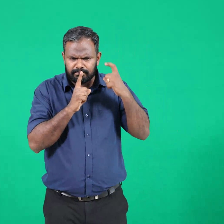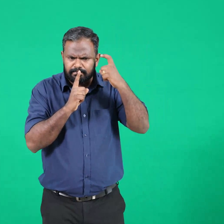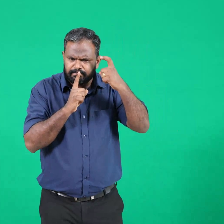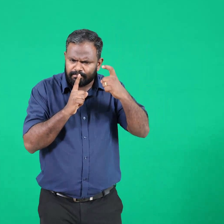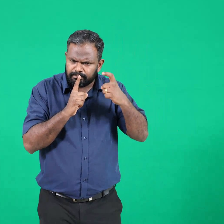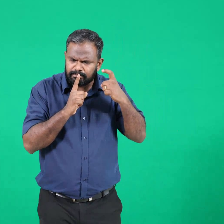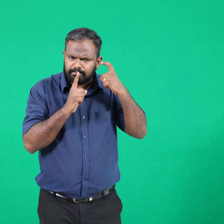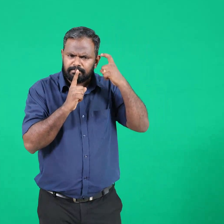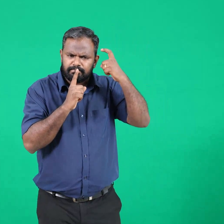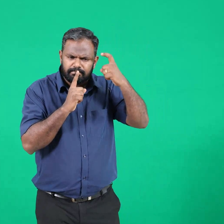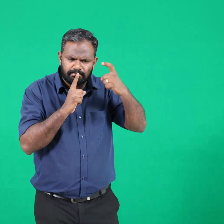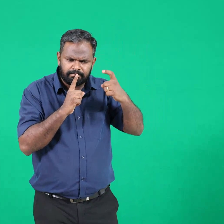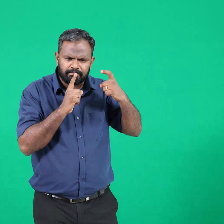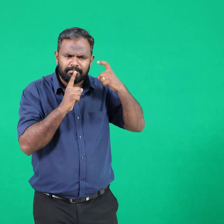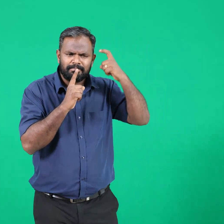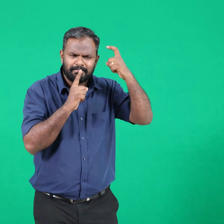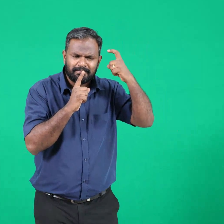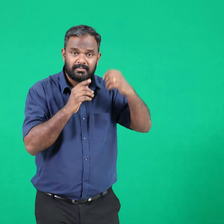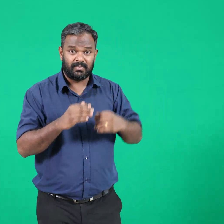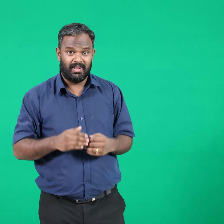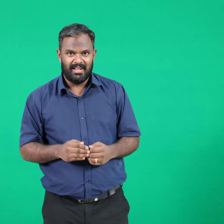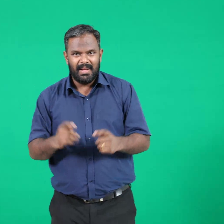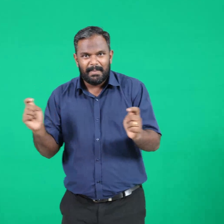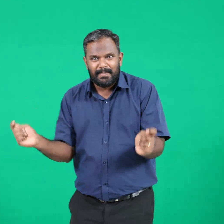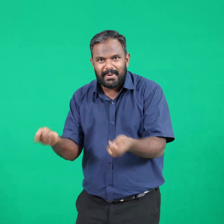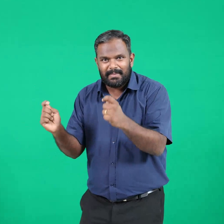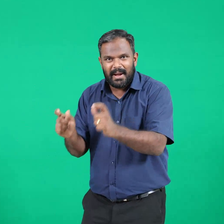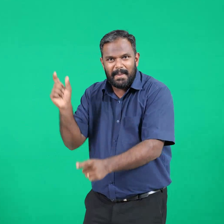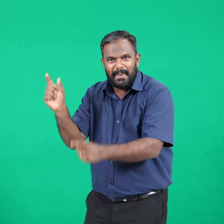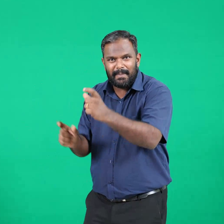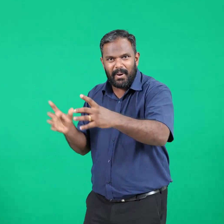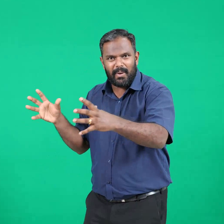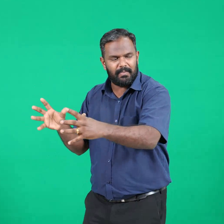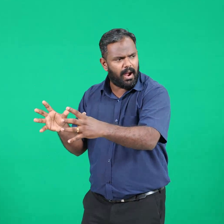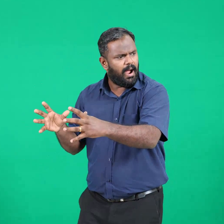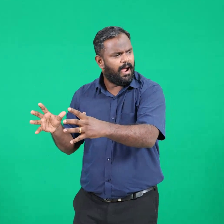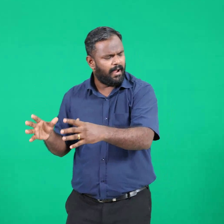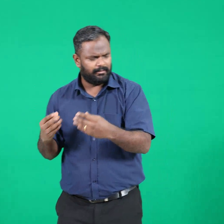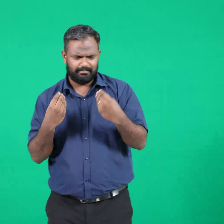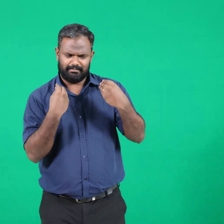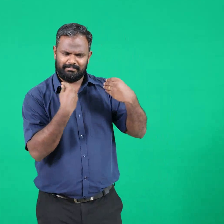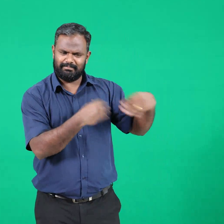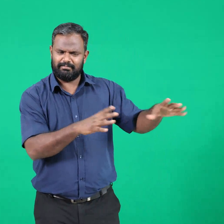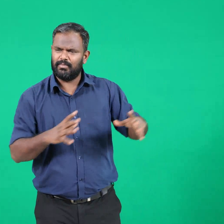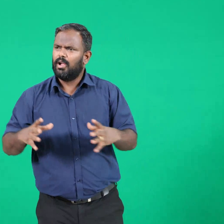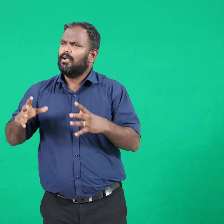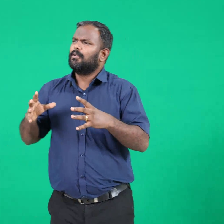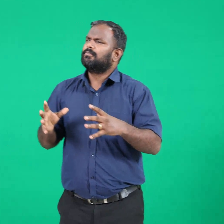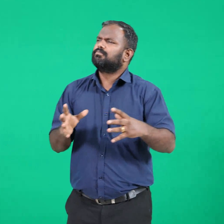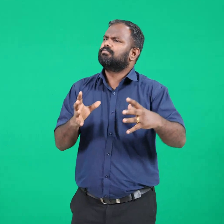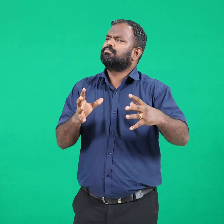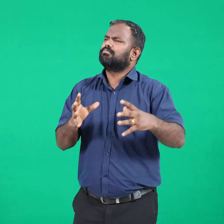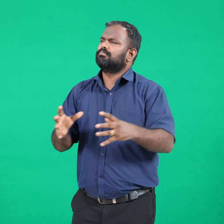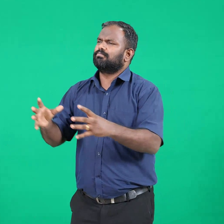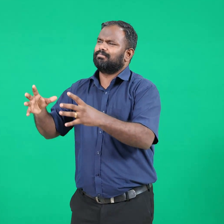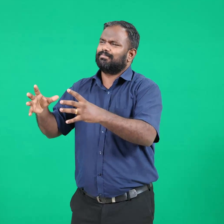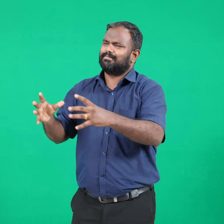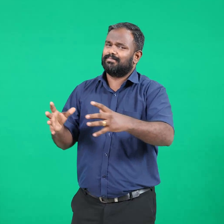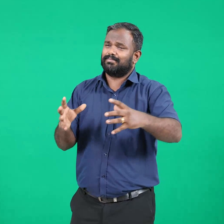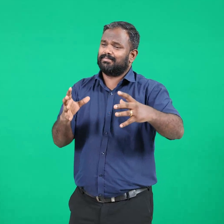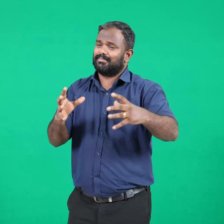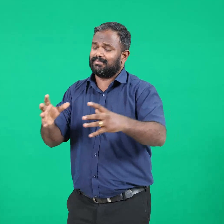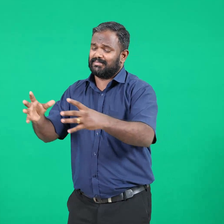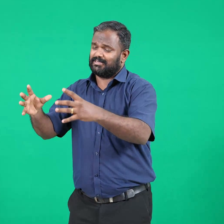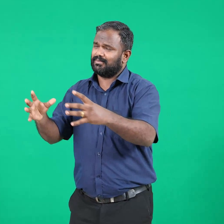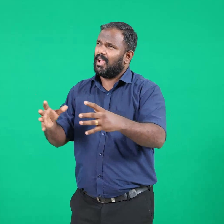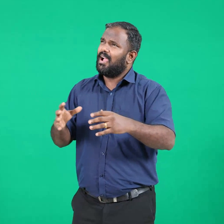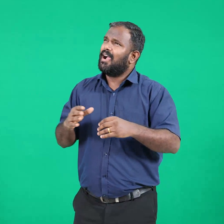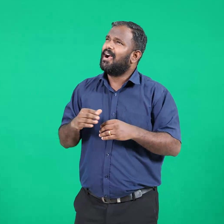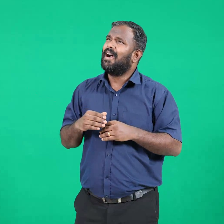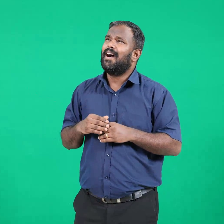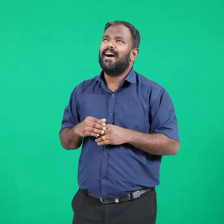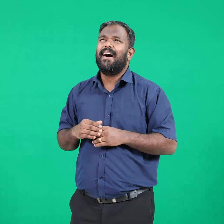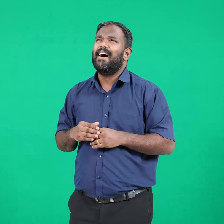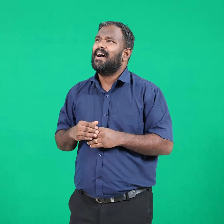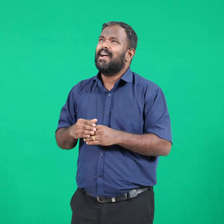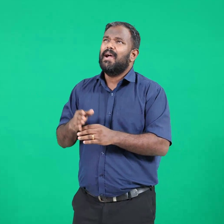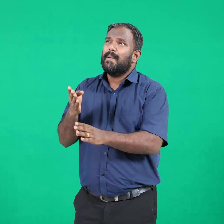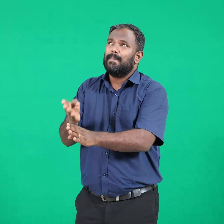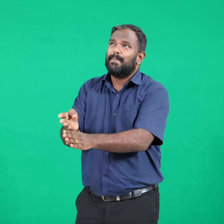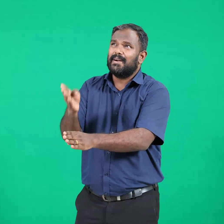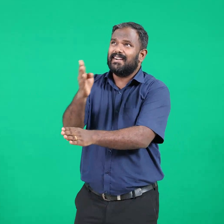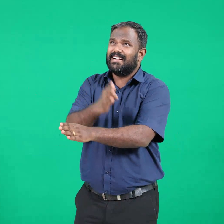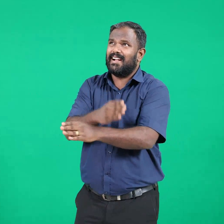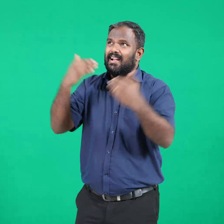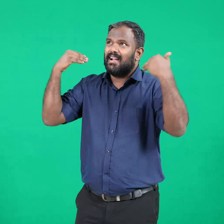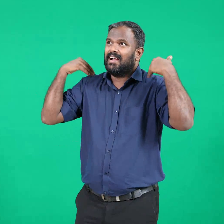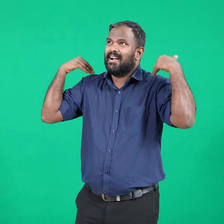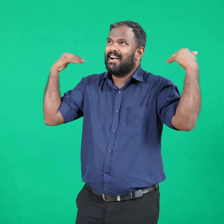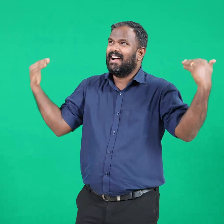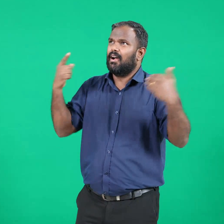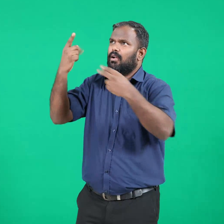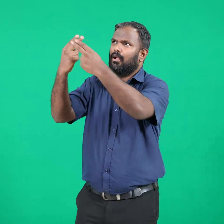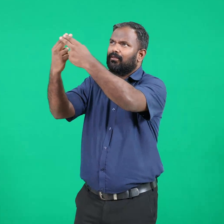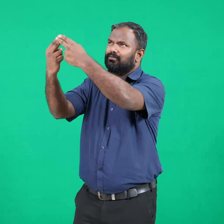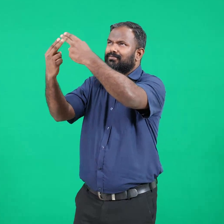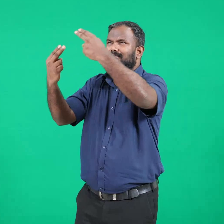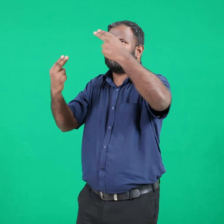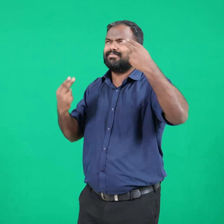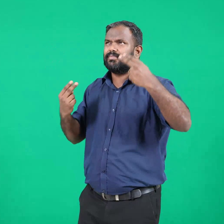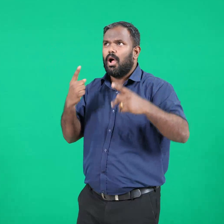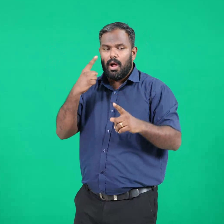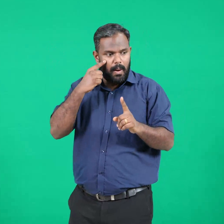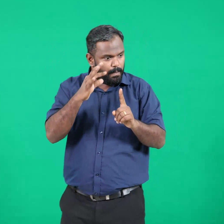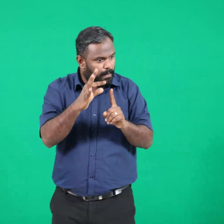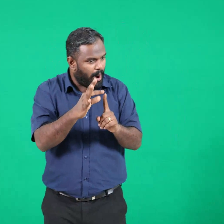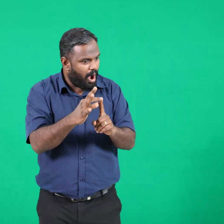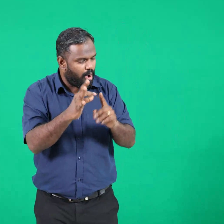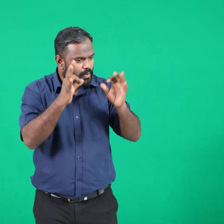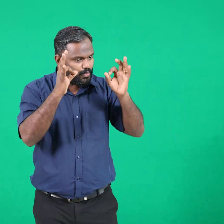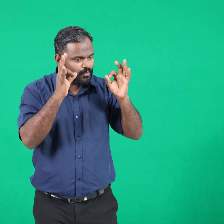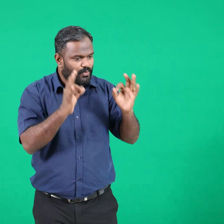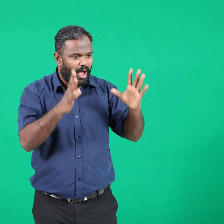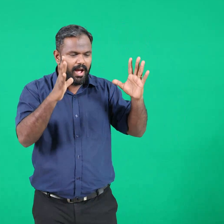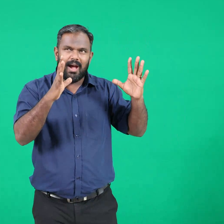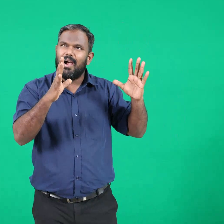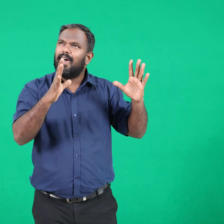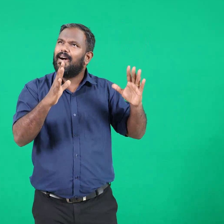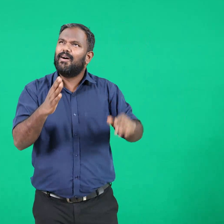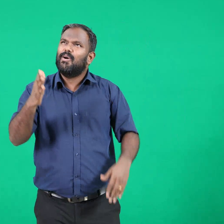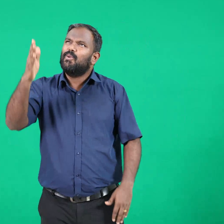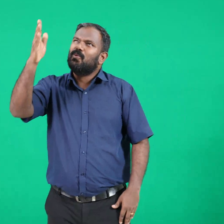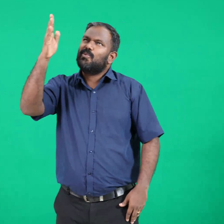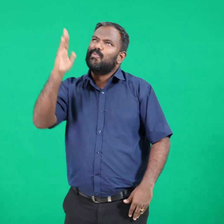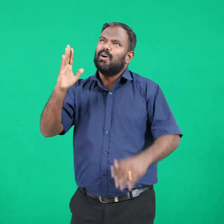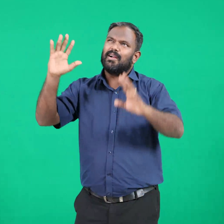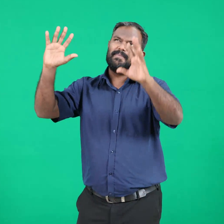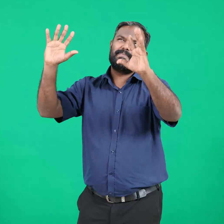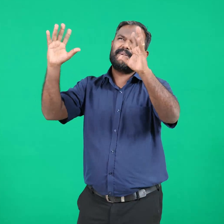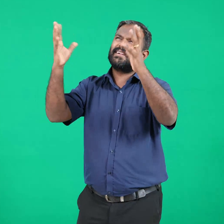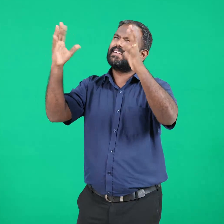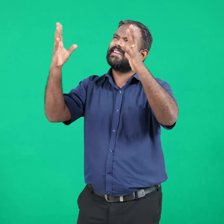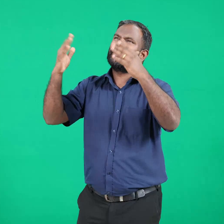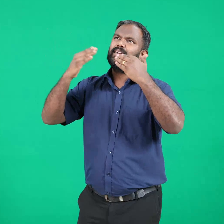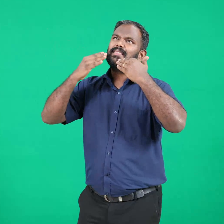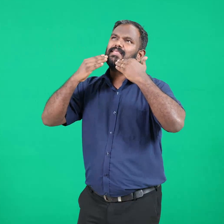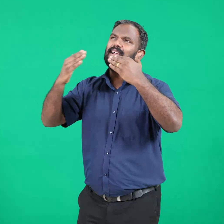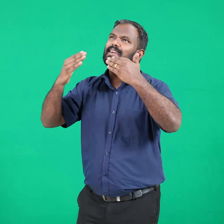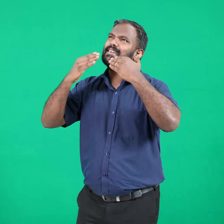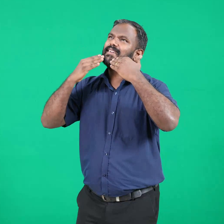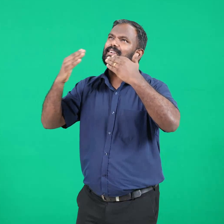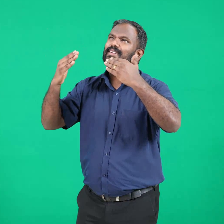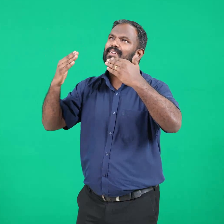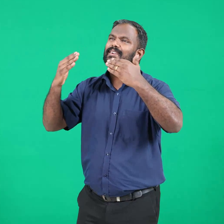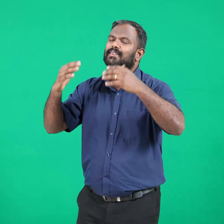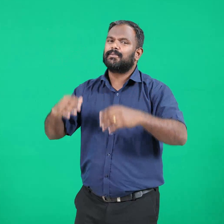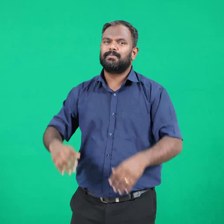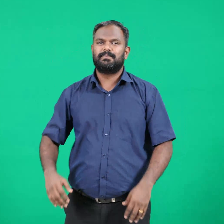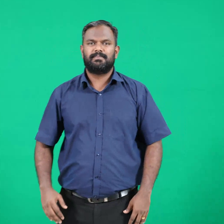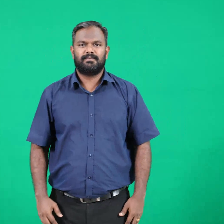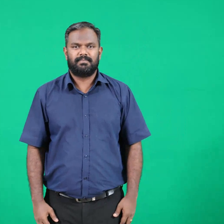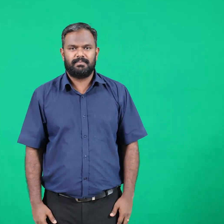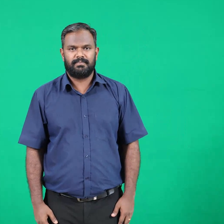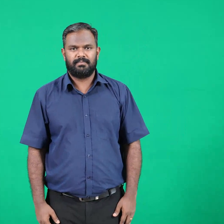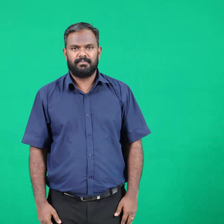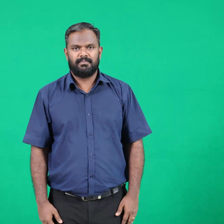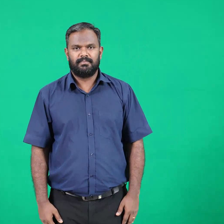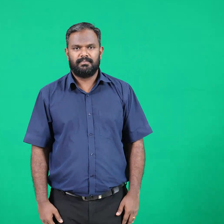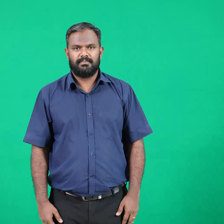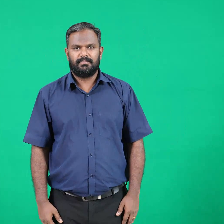The shepherds returned, glorifying and praising God for all they had heard and seen, which was just as the angel had told them.